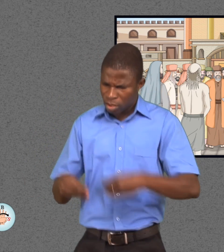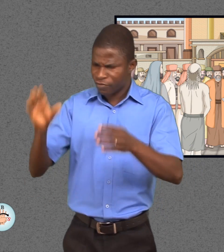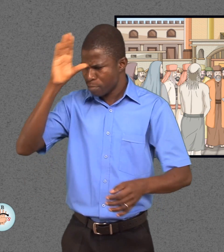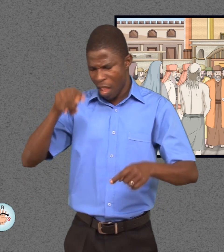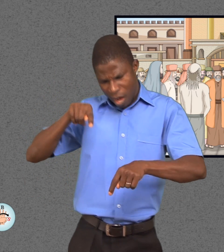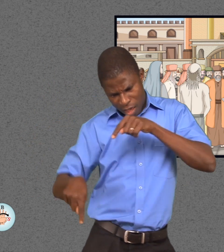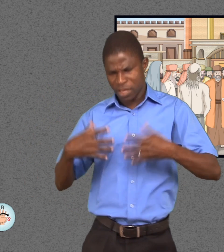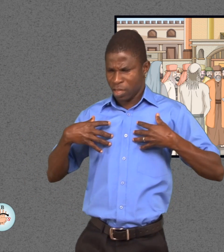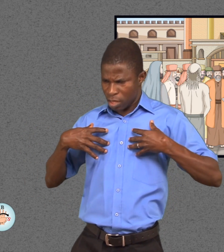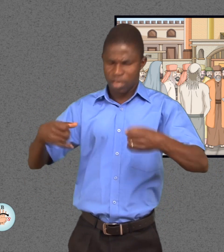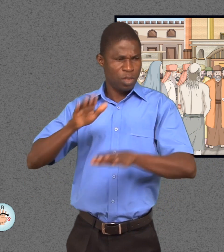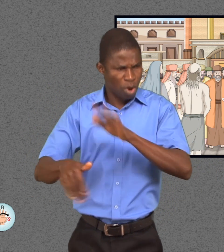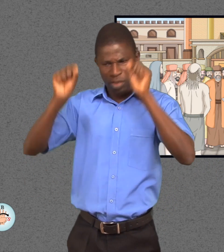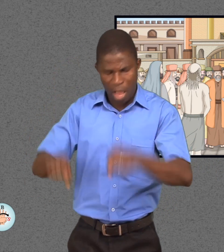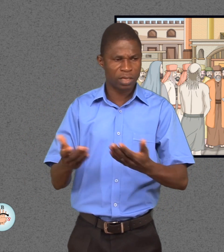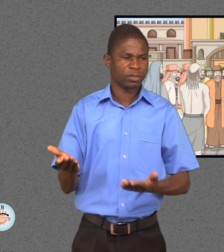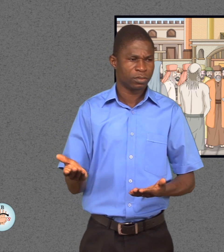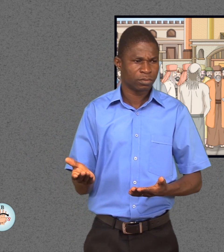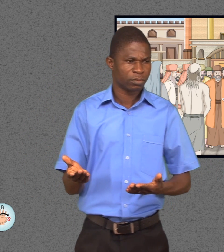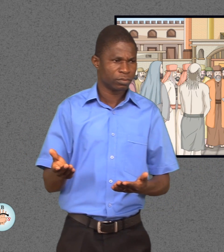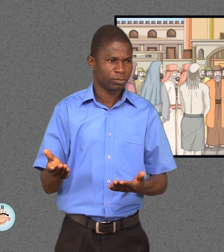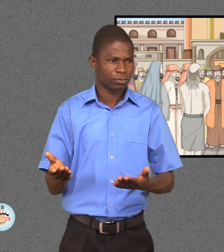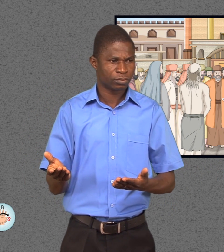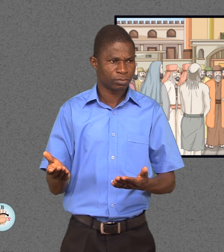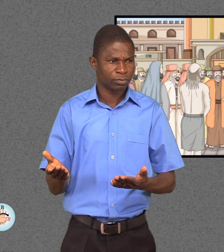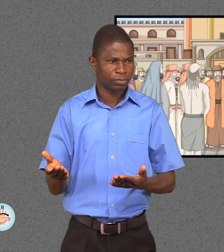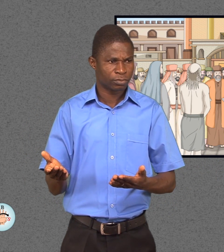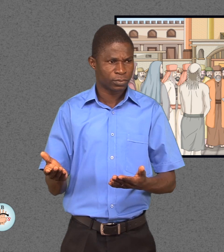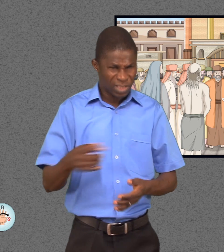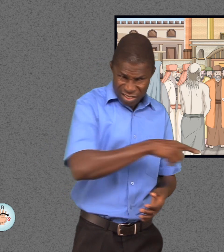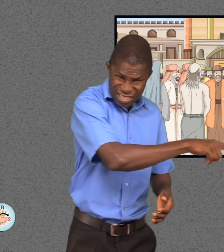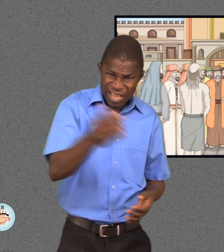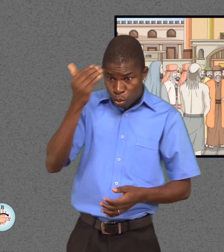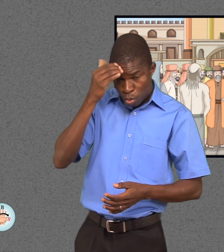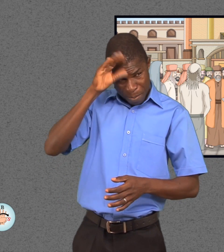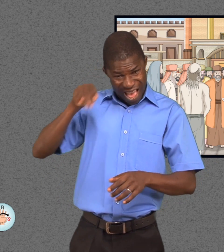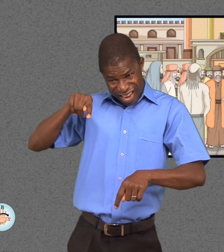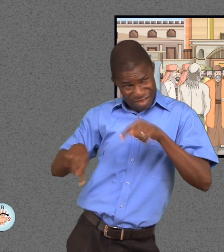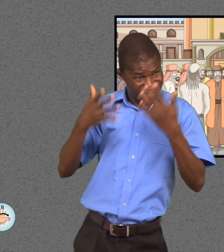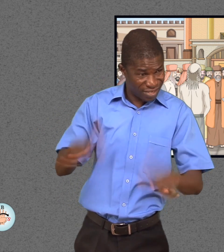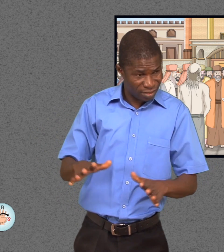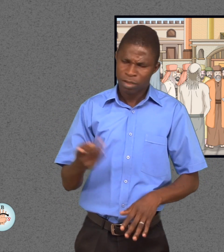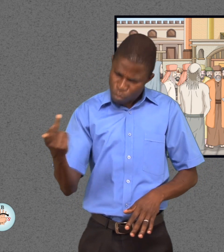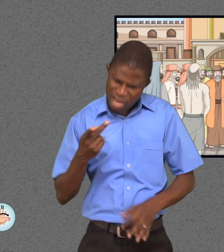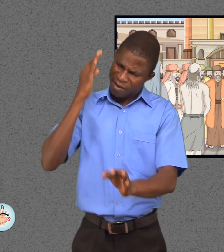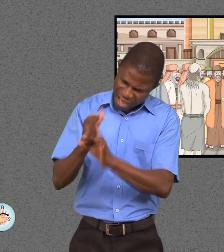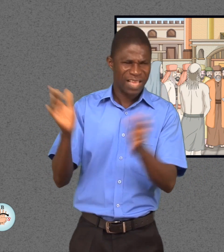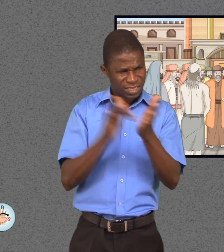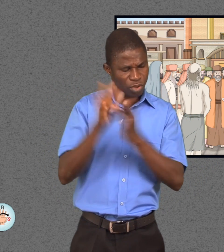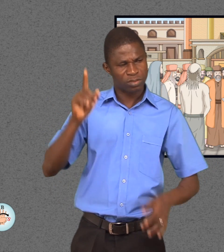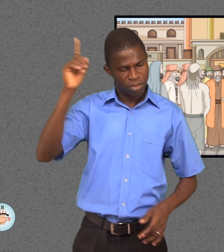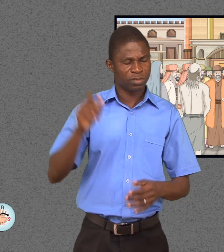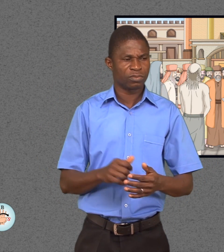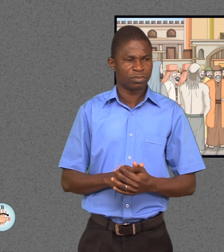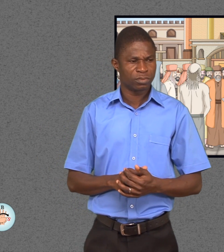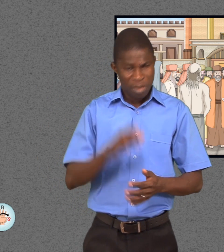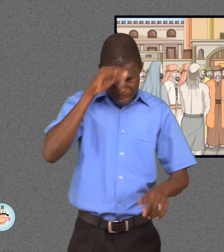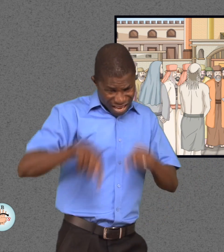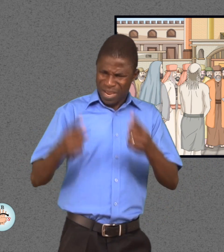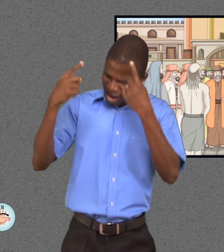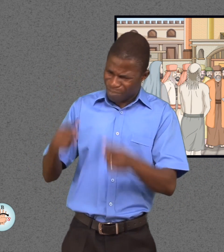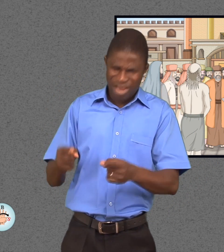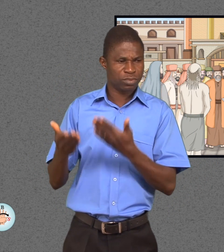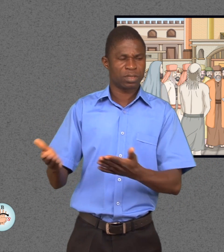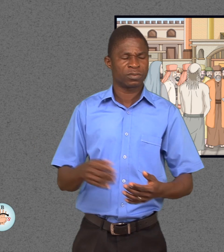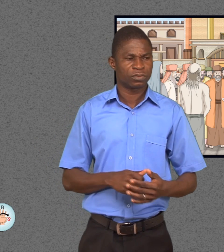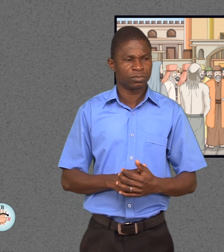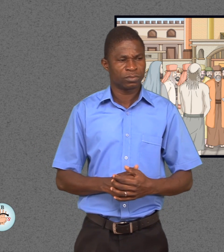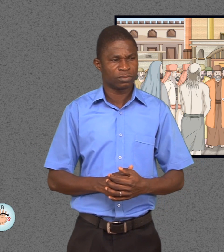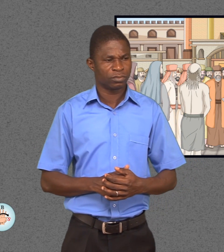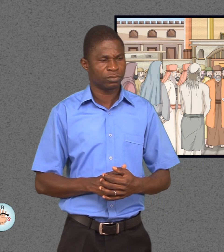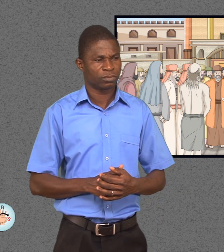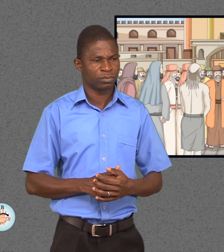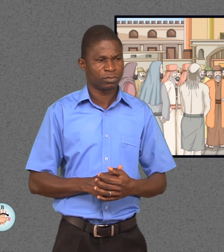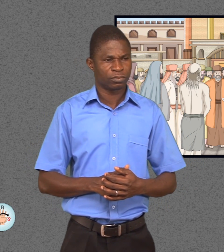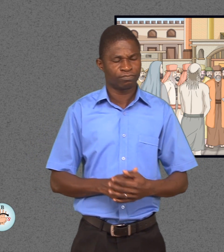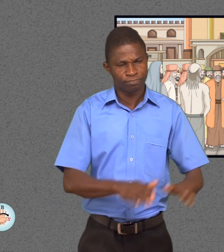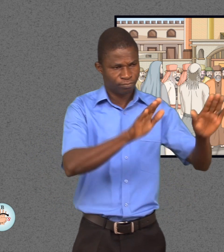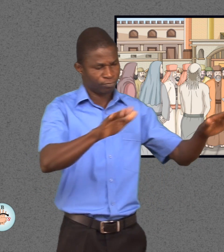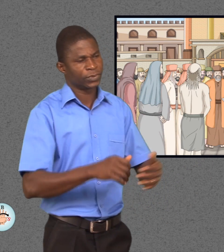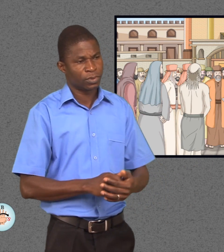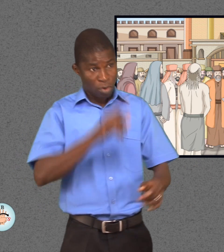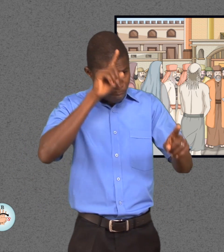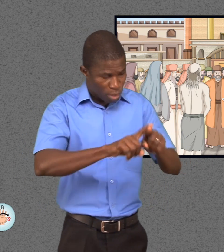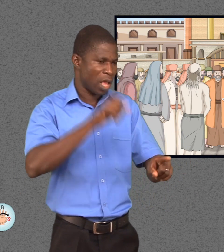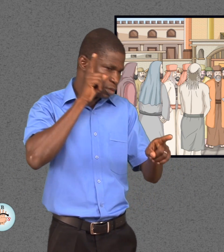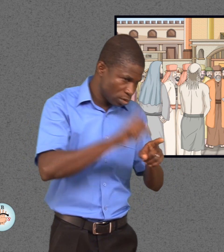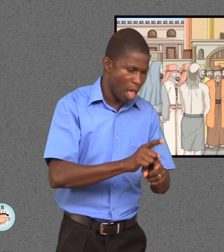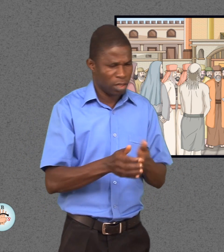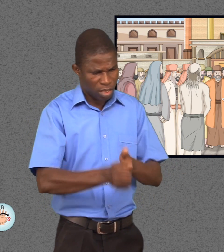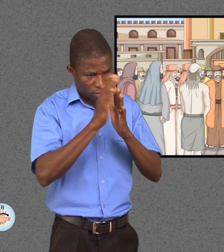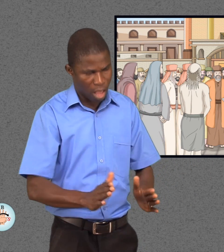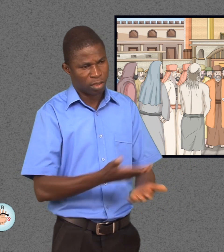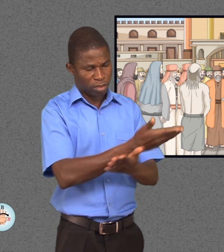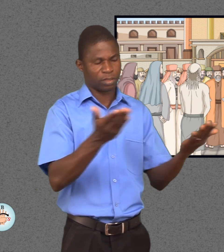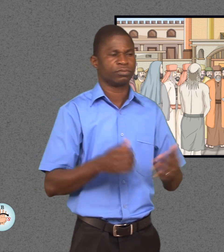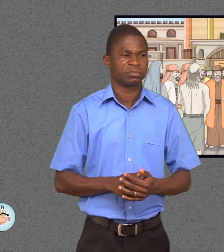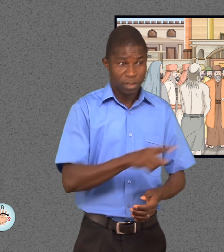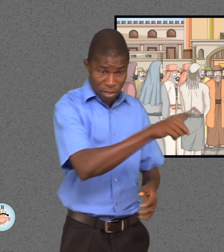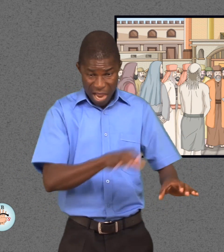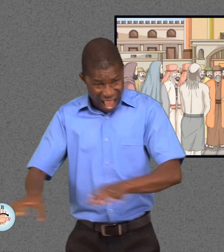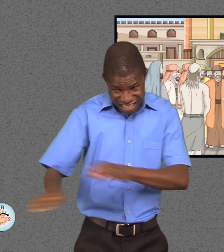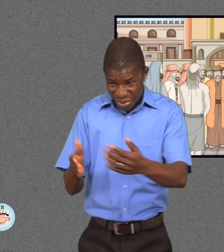It is Jesus’ name and the faith that comes through Him that has given him this complete healing in your presence.